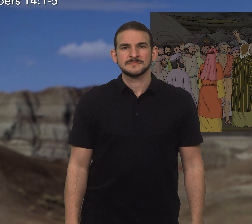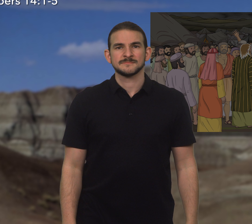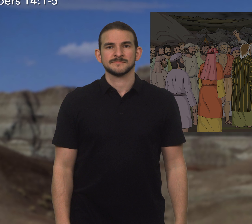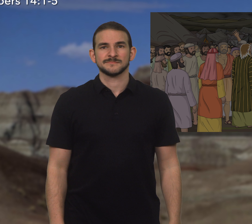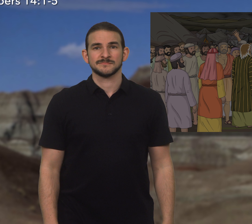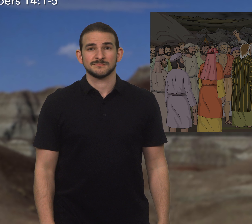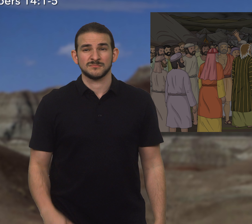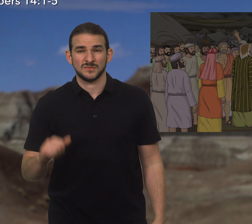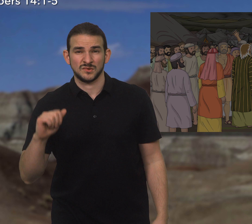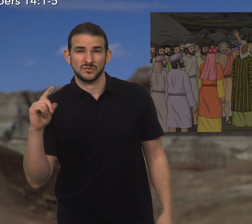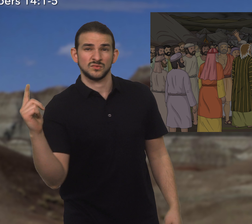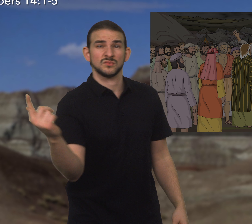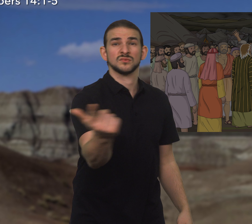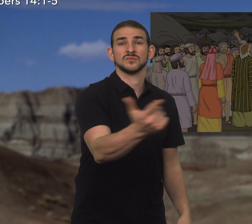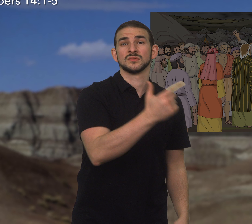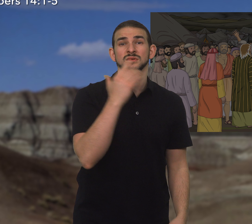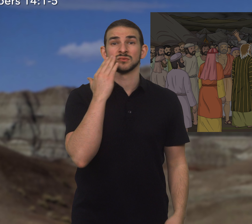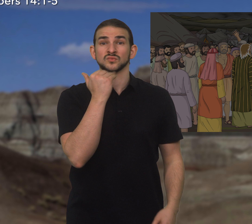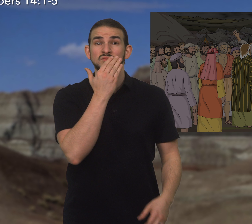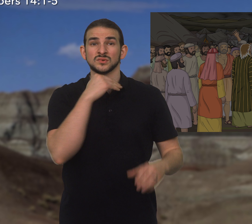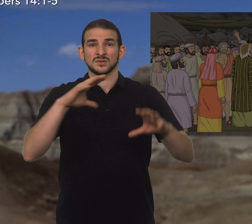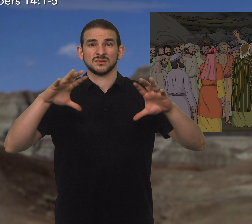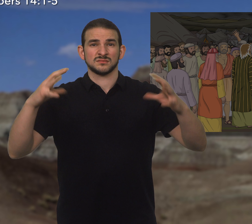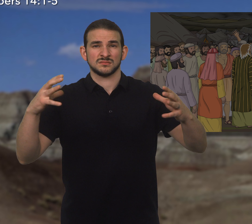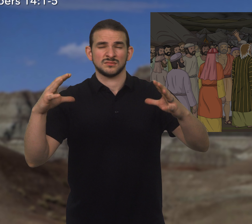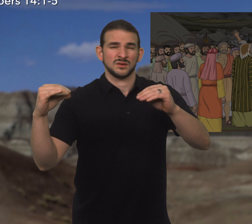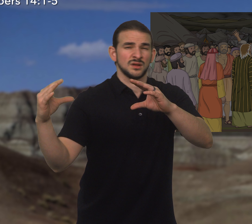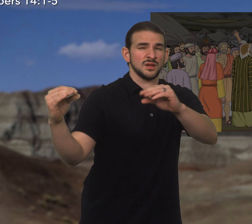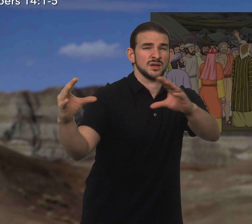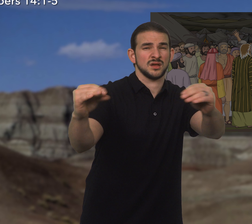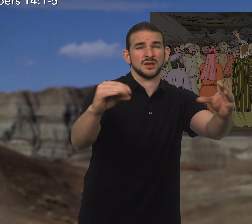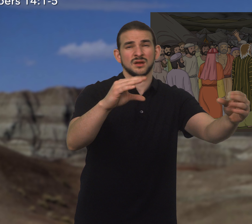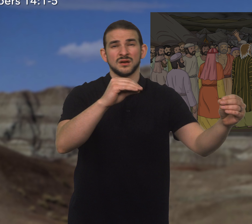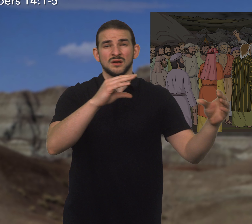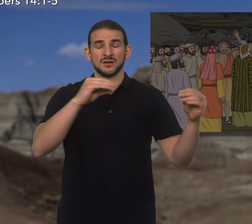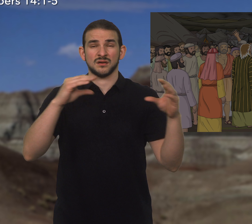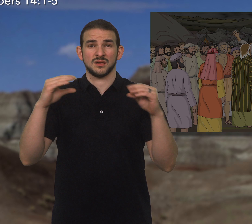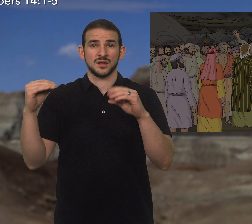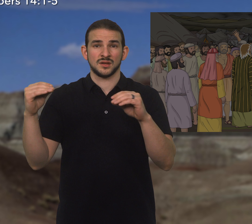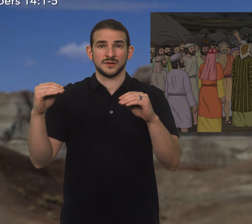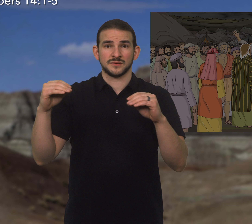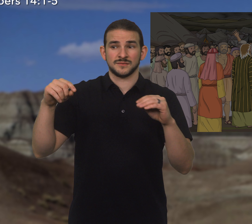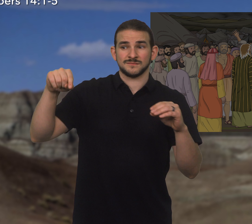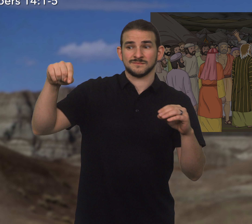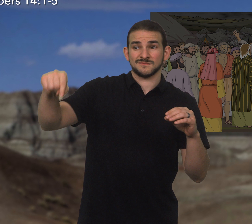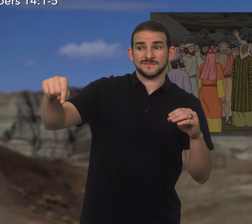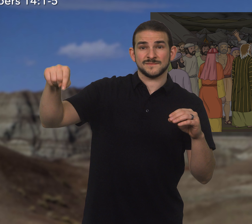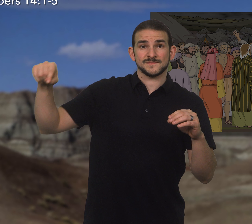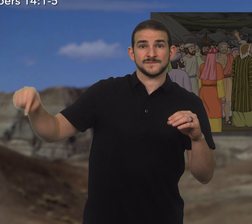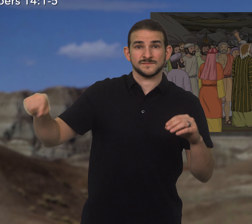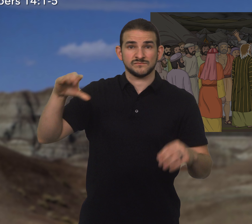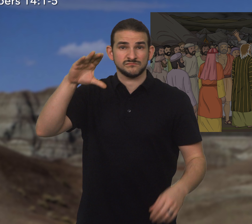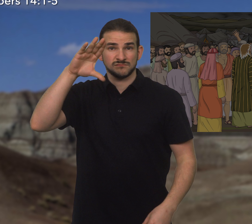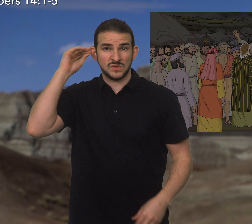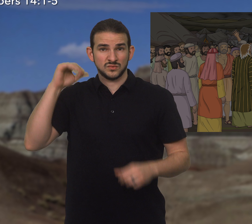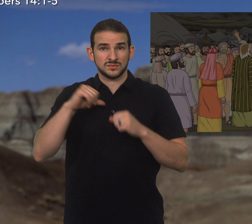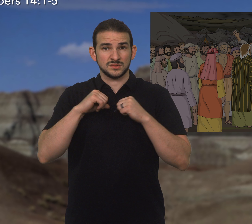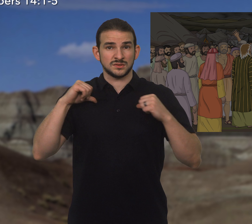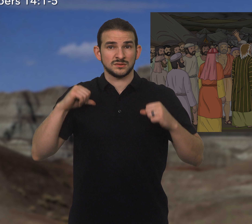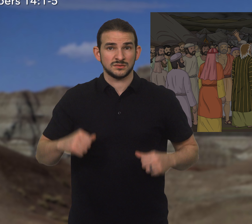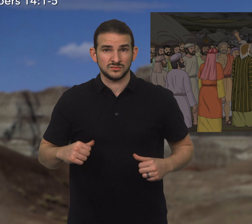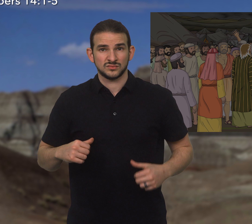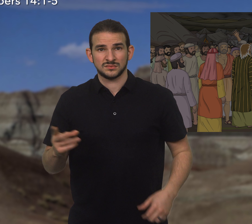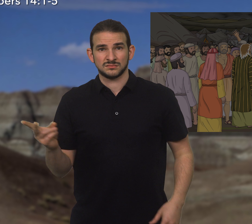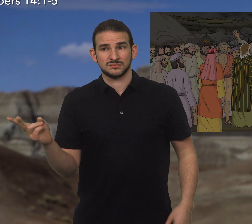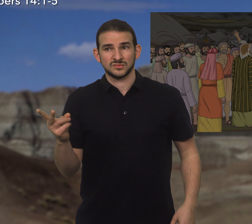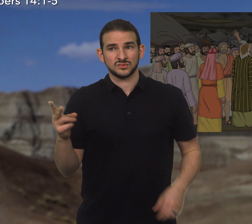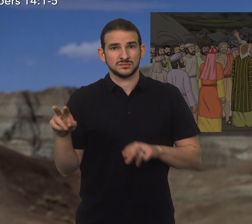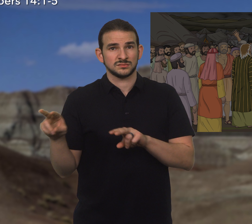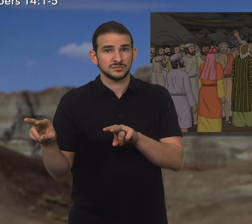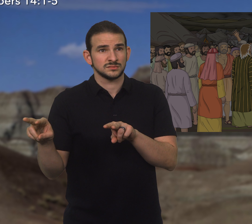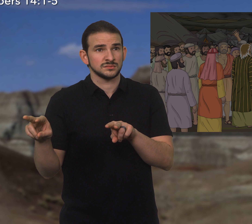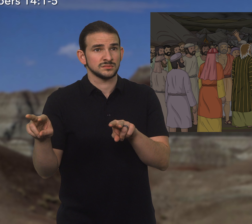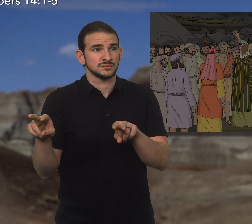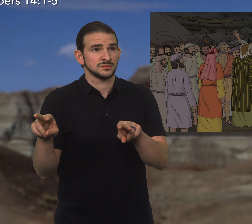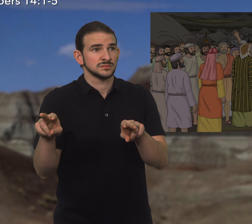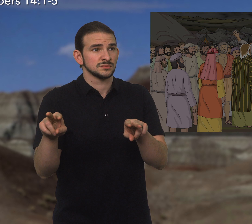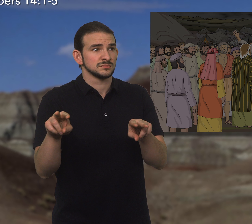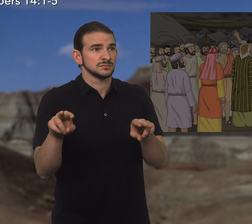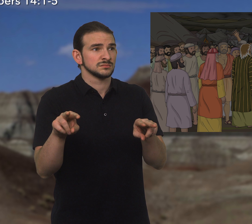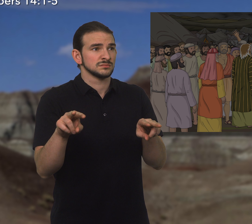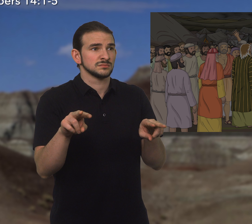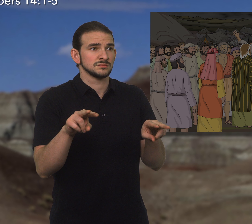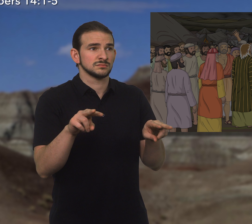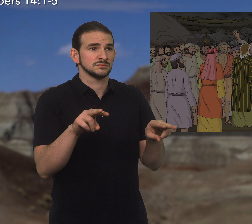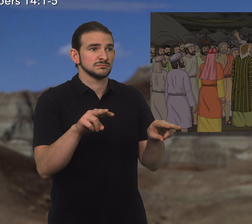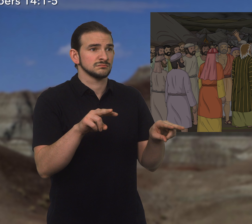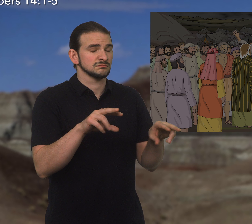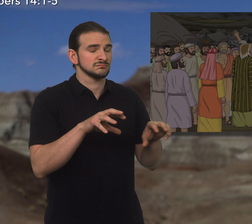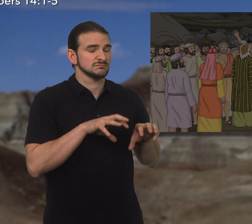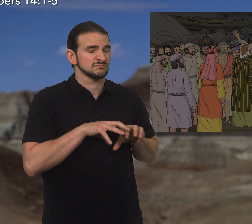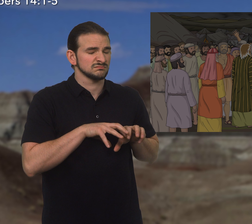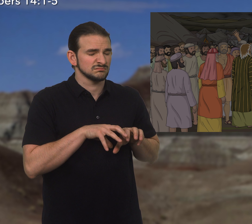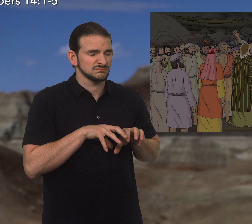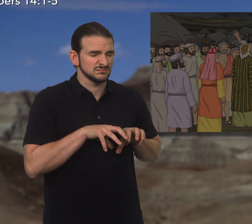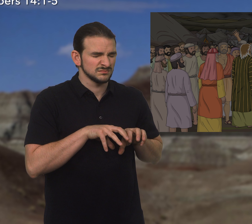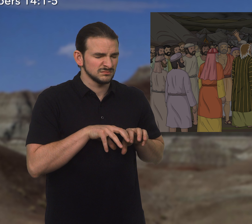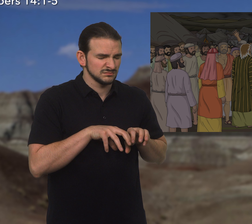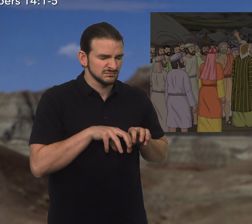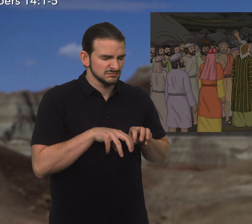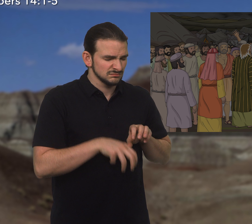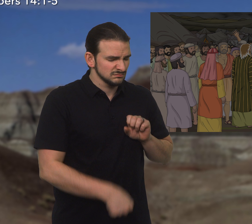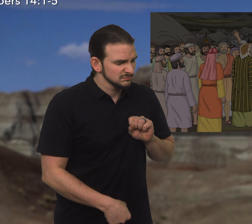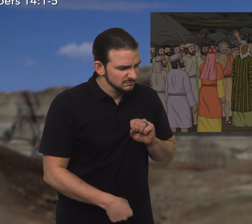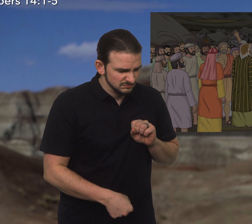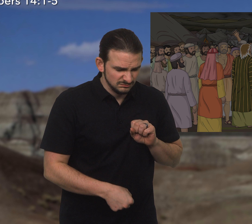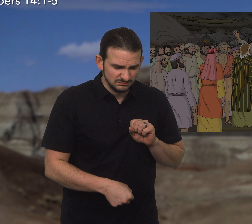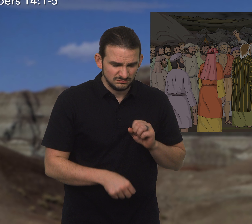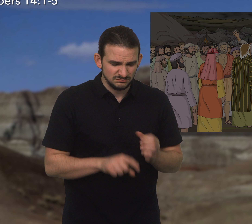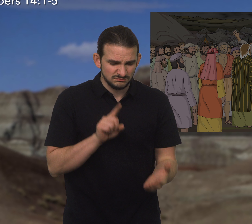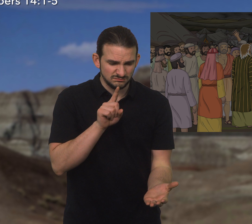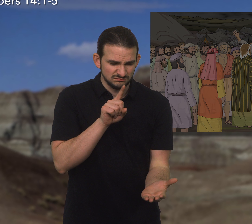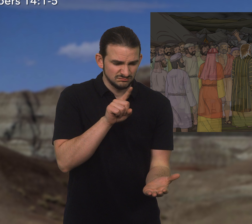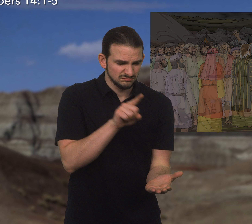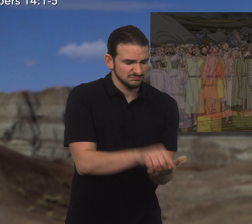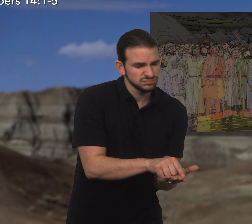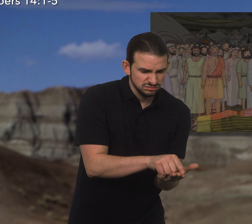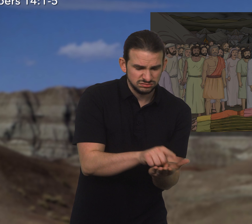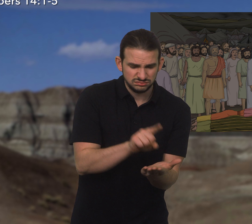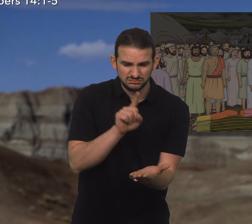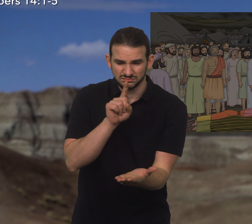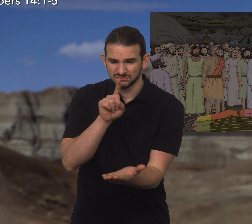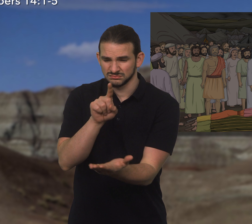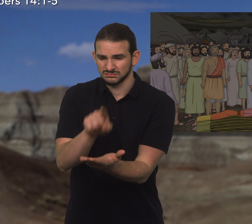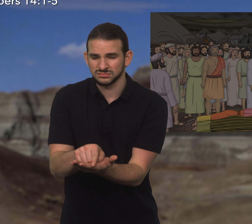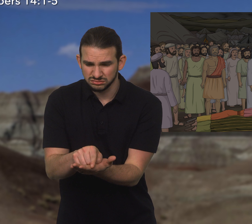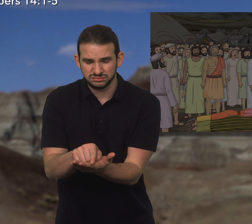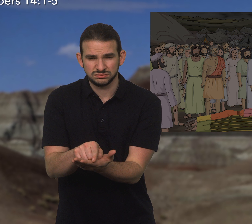So they said to one another, “Let us appoint a leader and return to Egypt.”